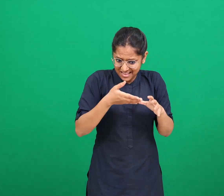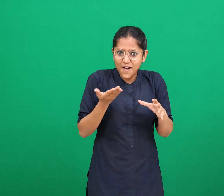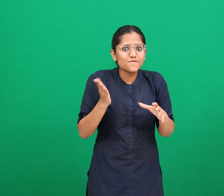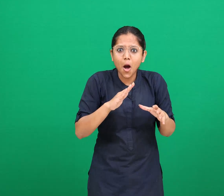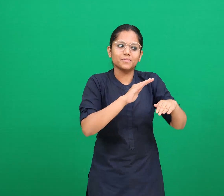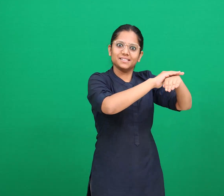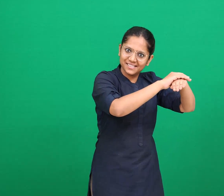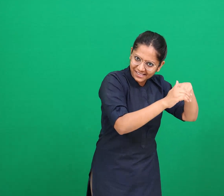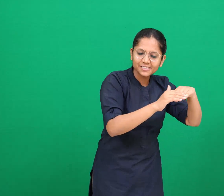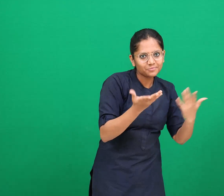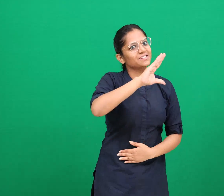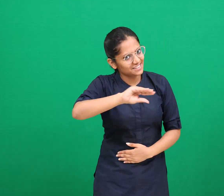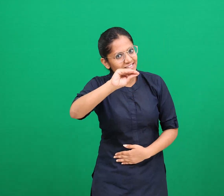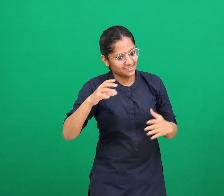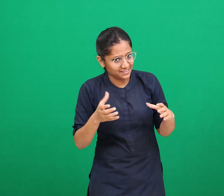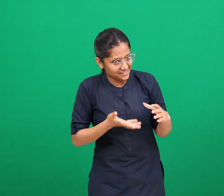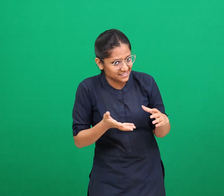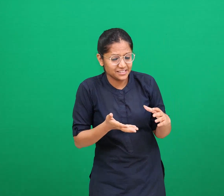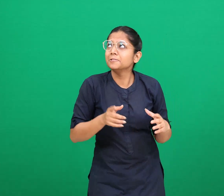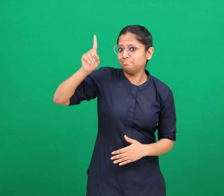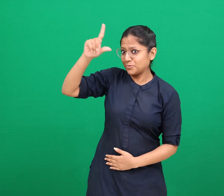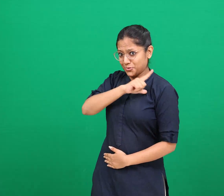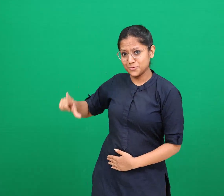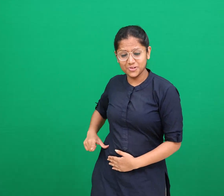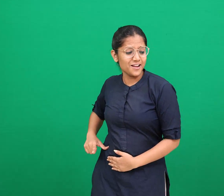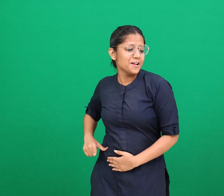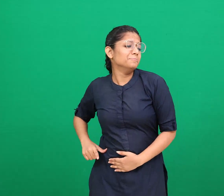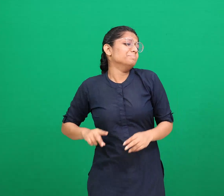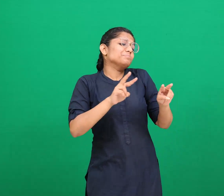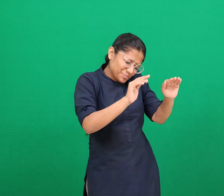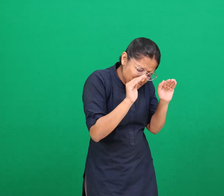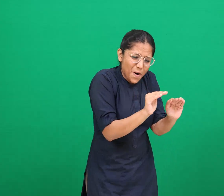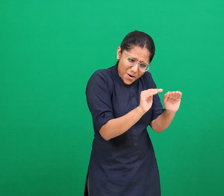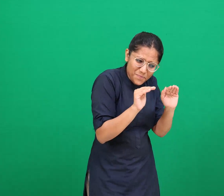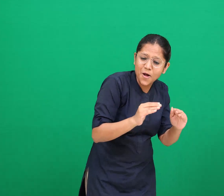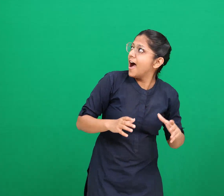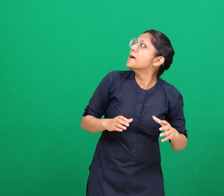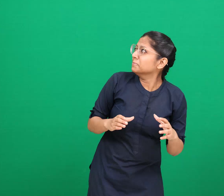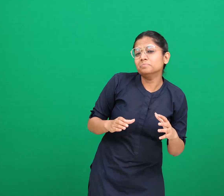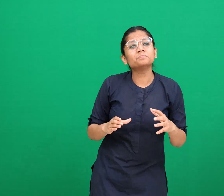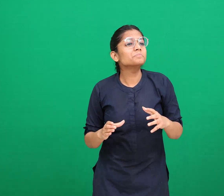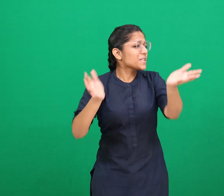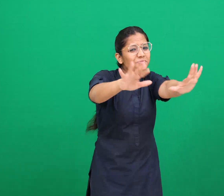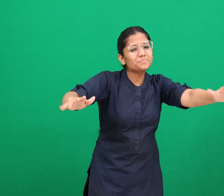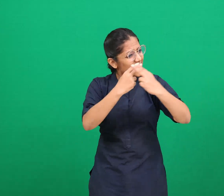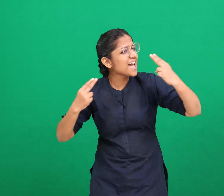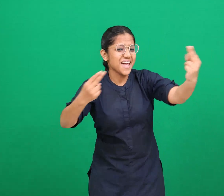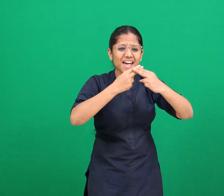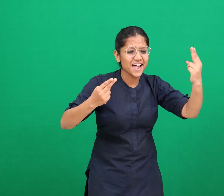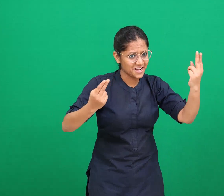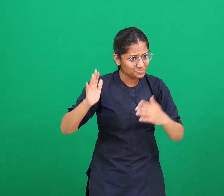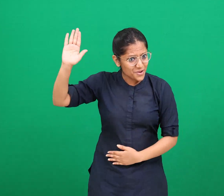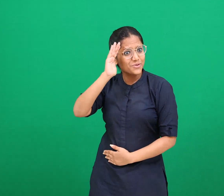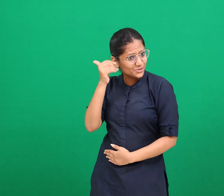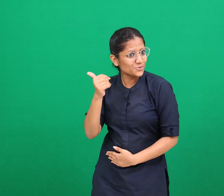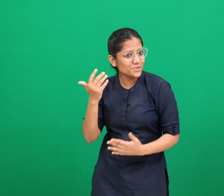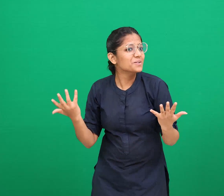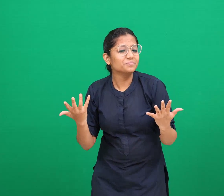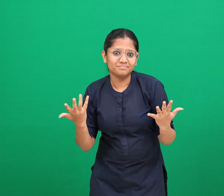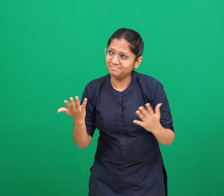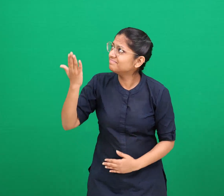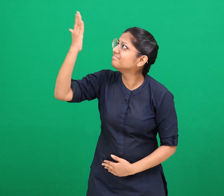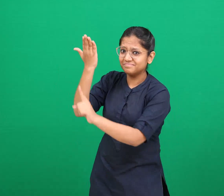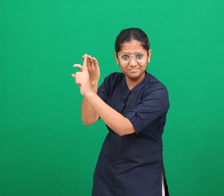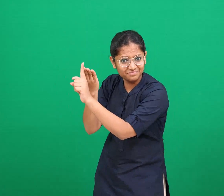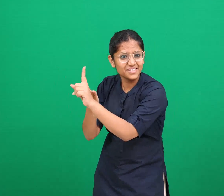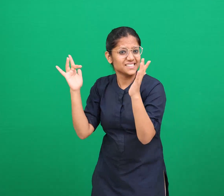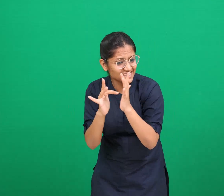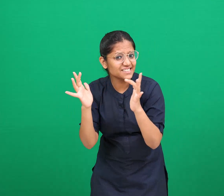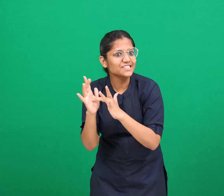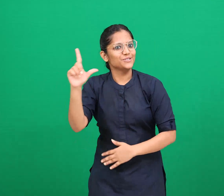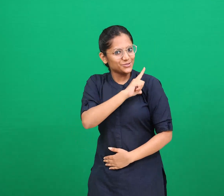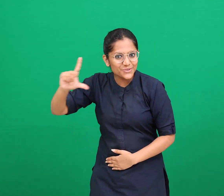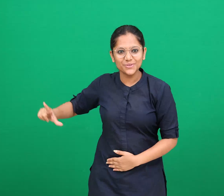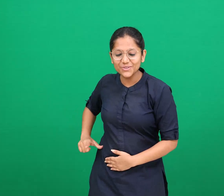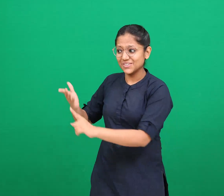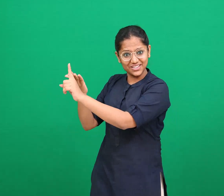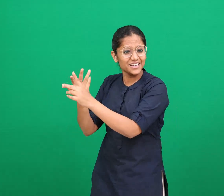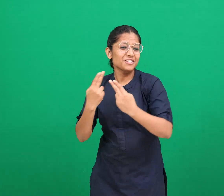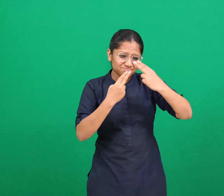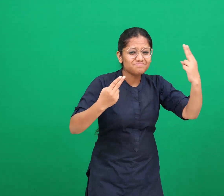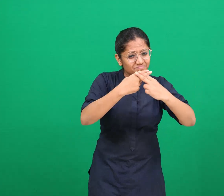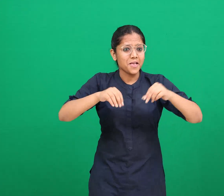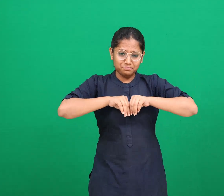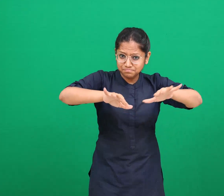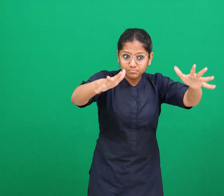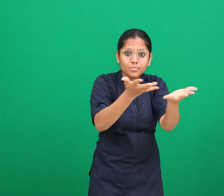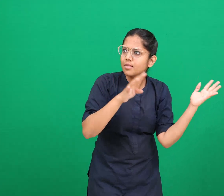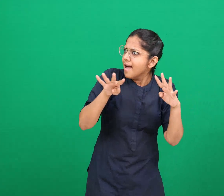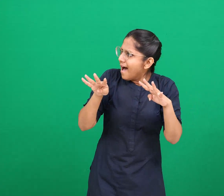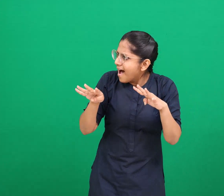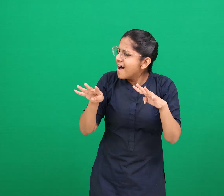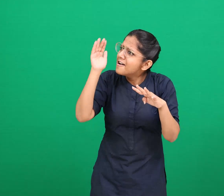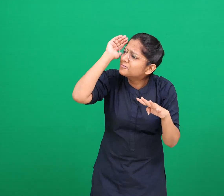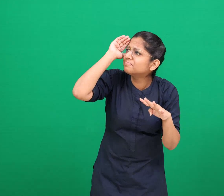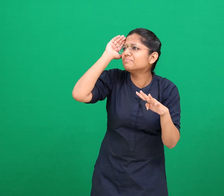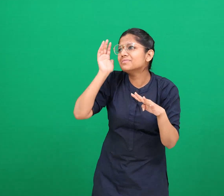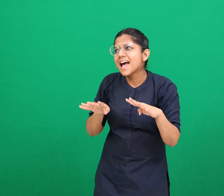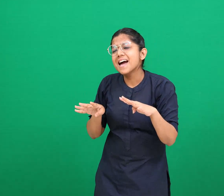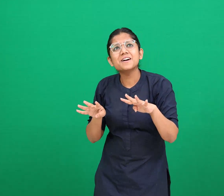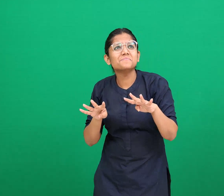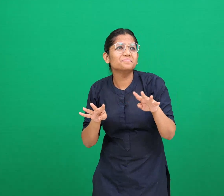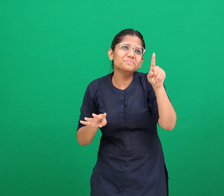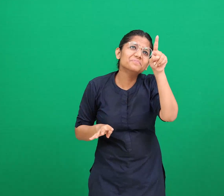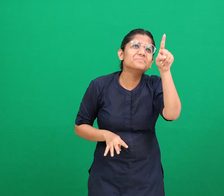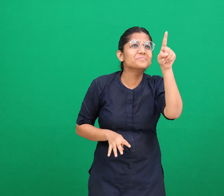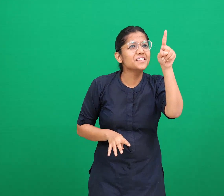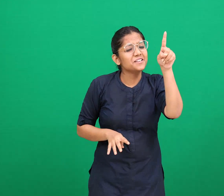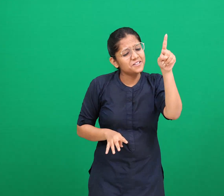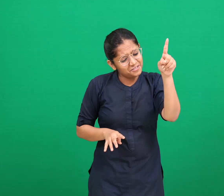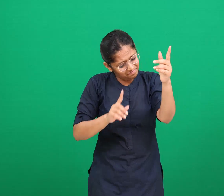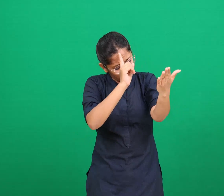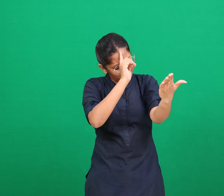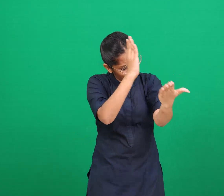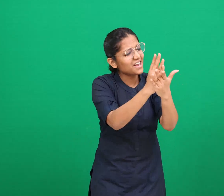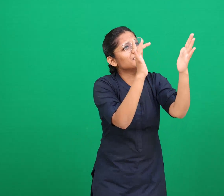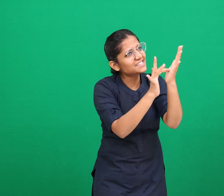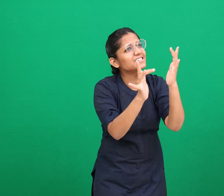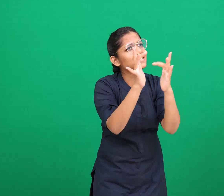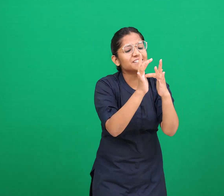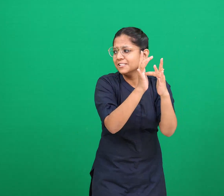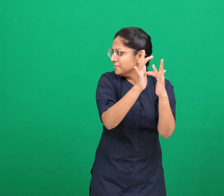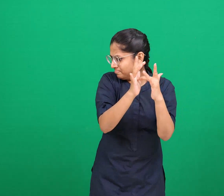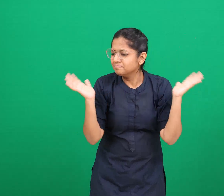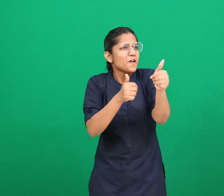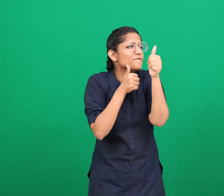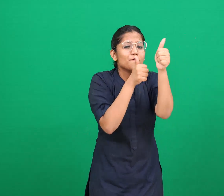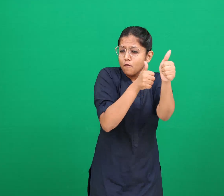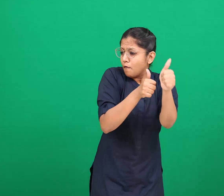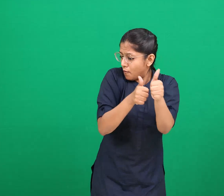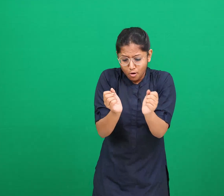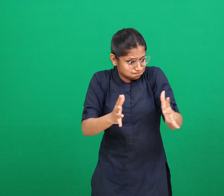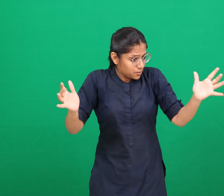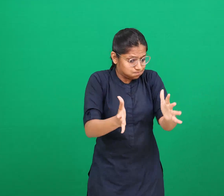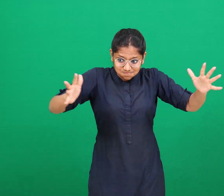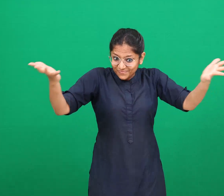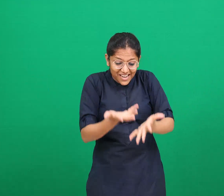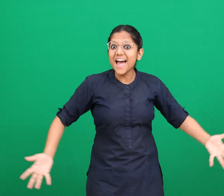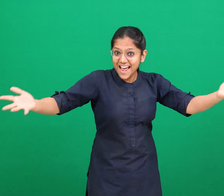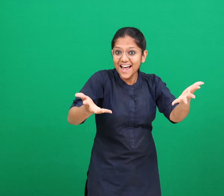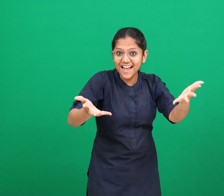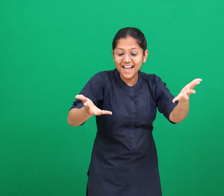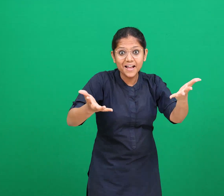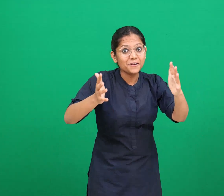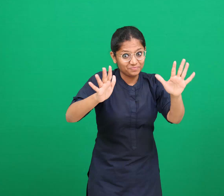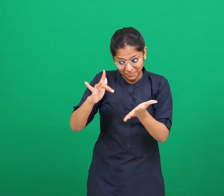The hand of the Lord was with them, and a great number of people believed and turned to the Lord.